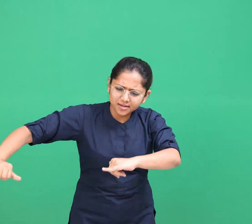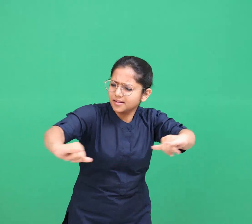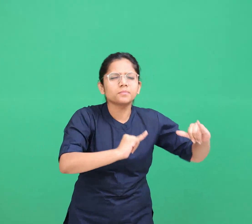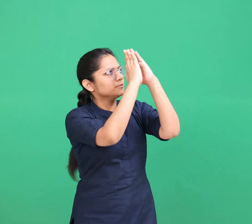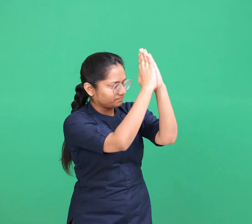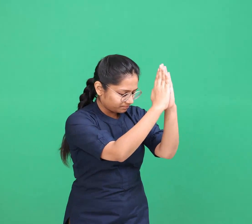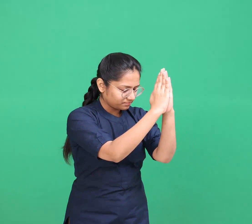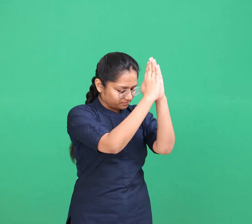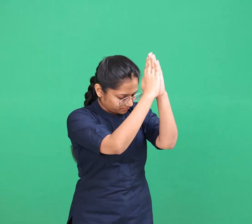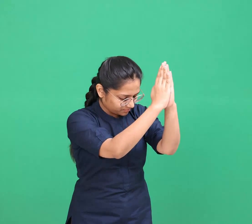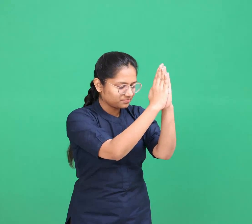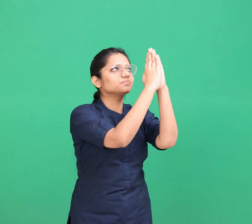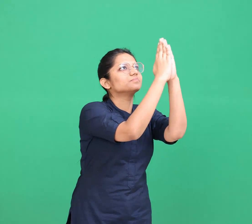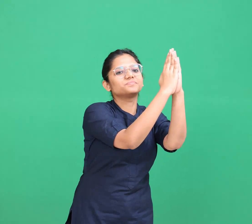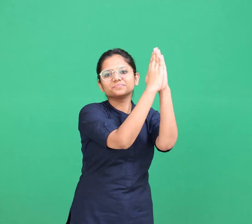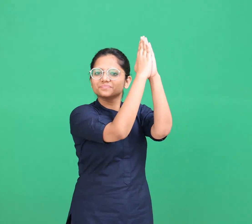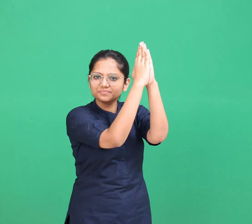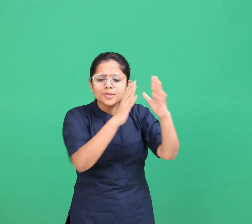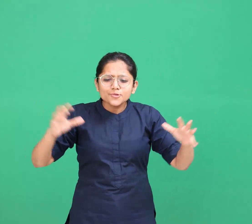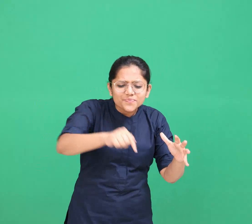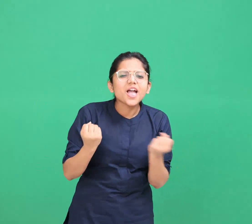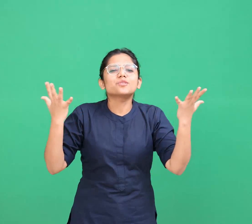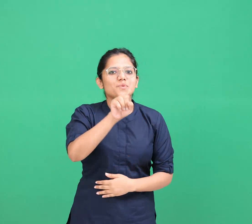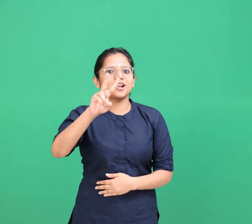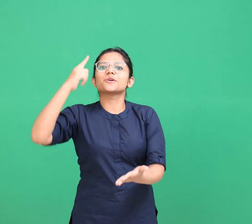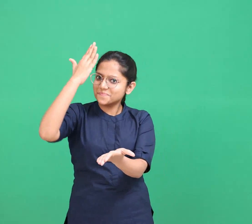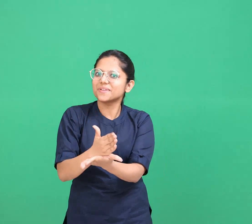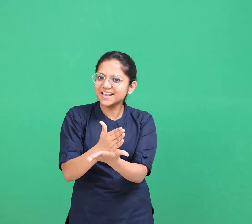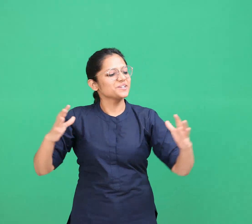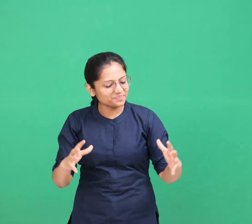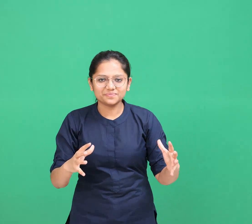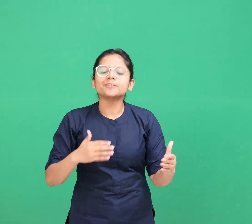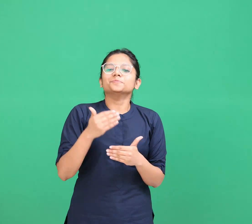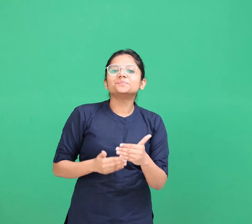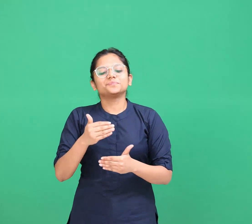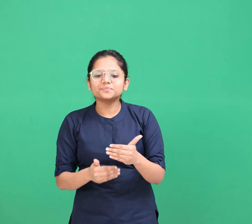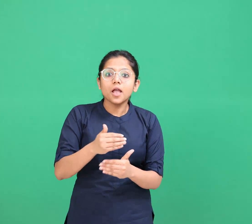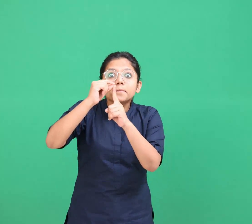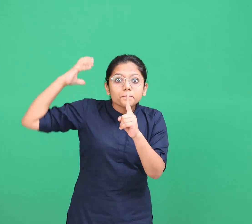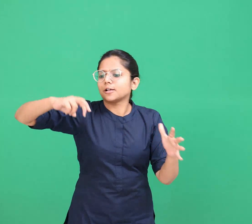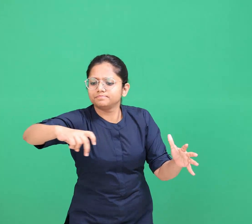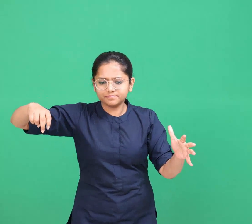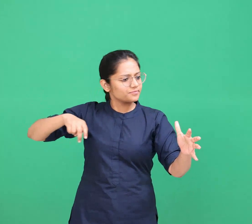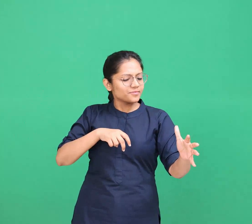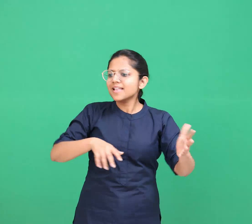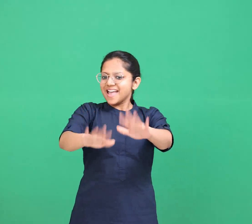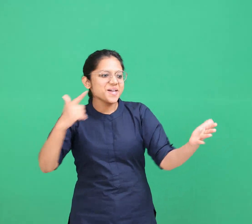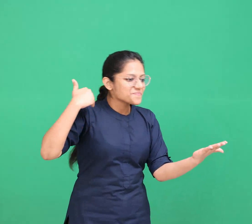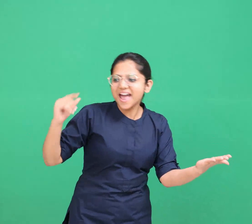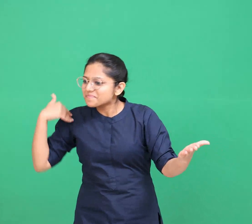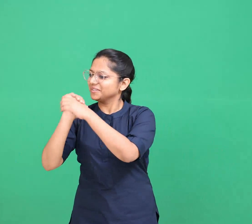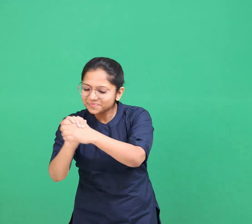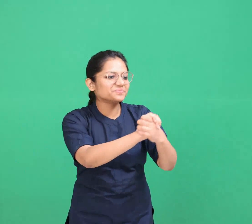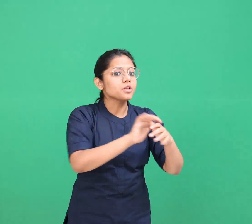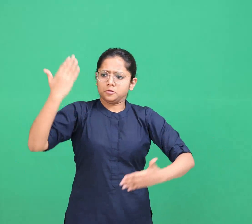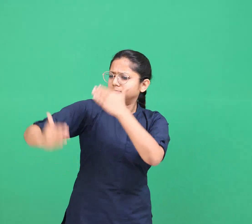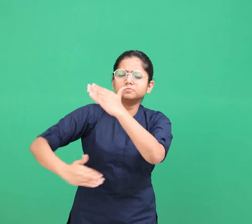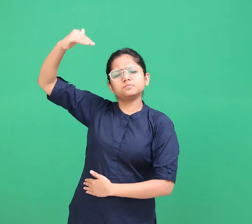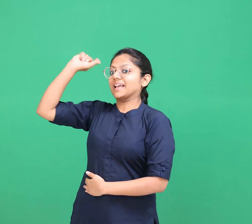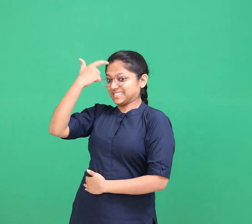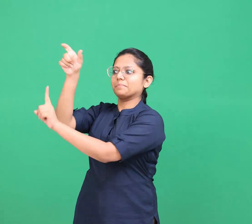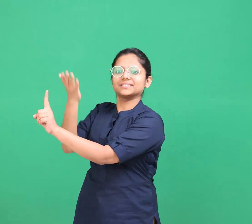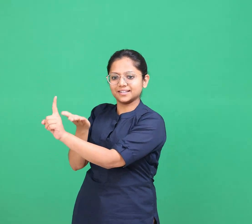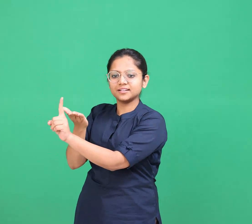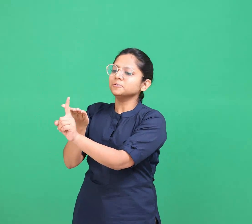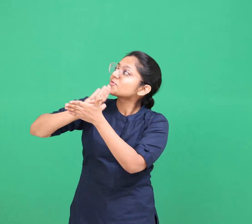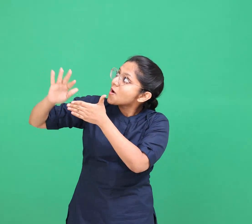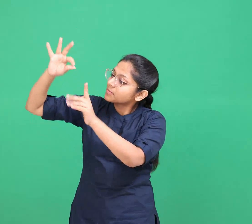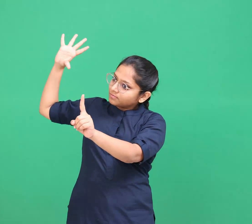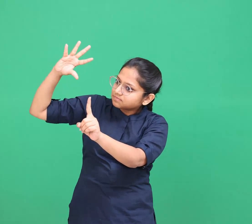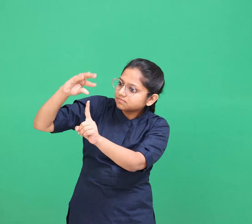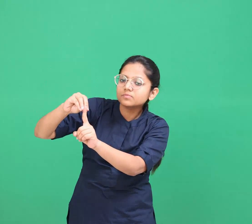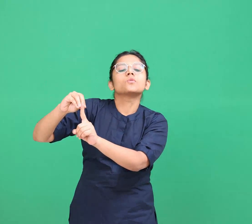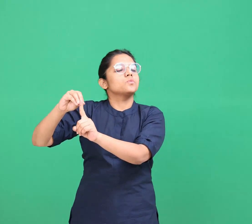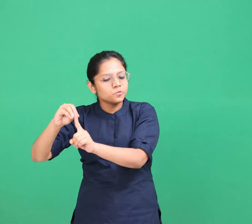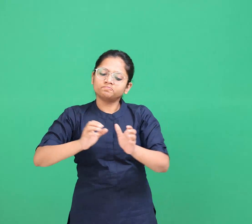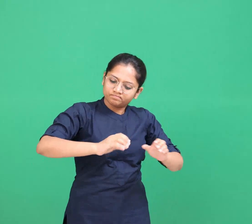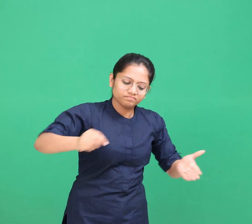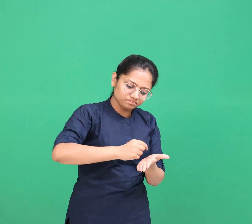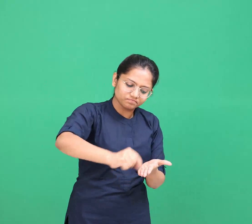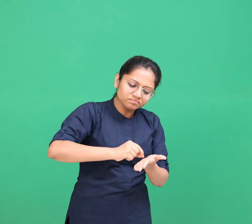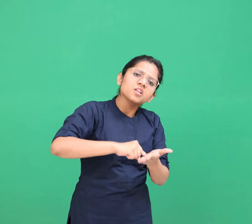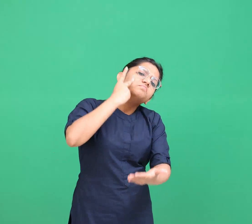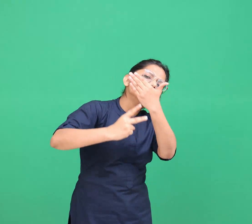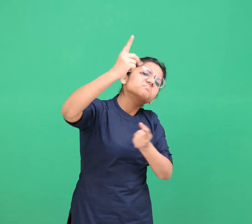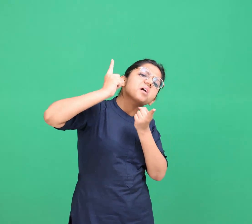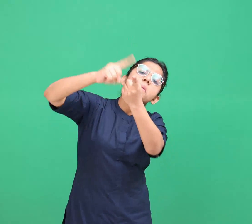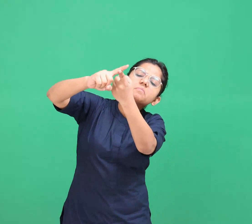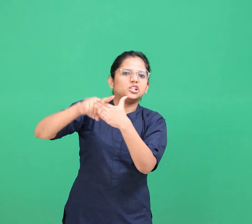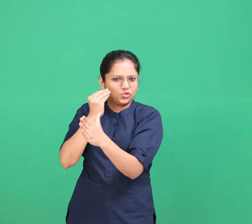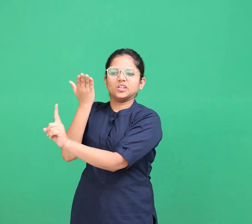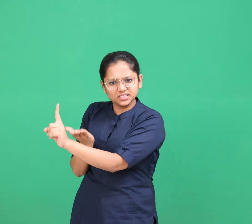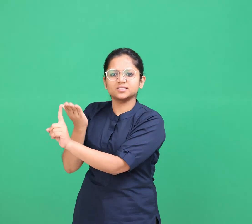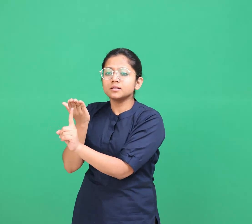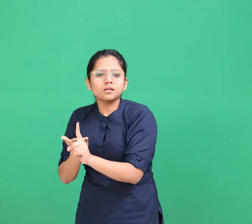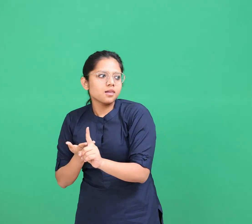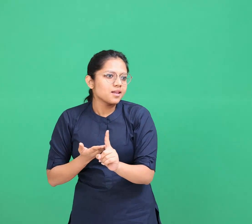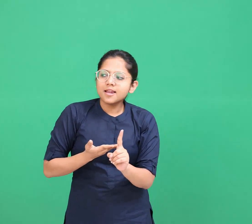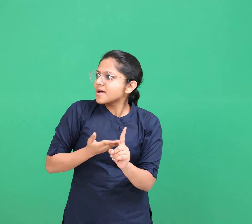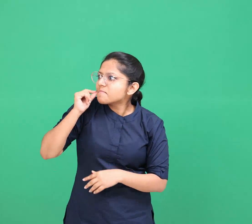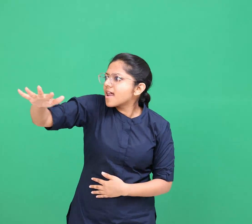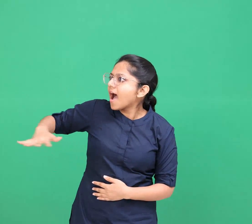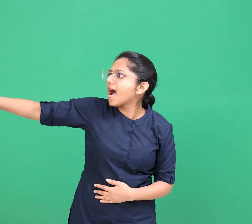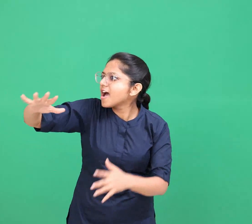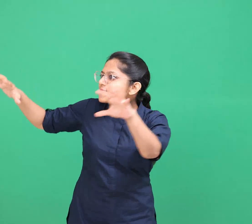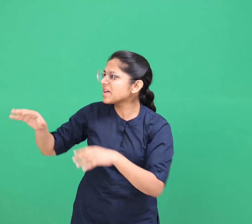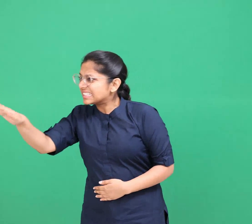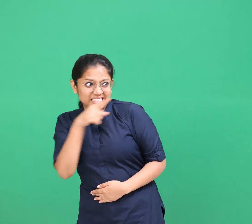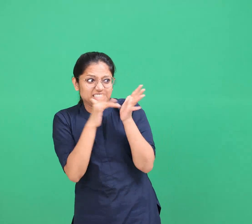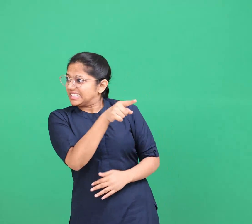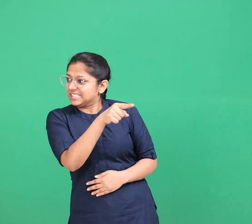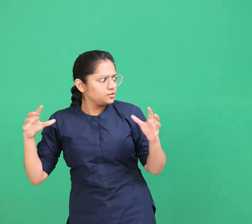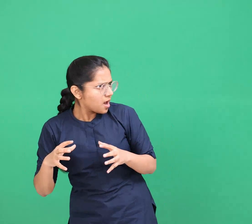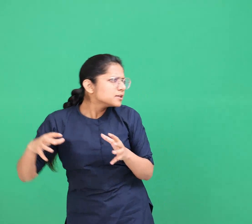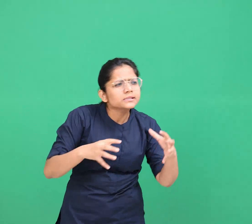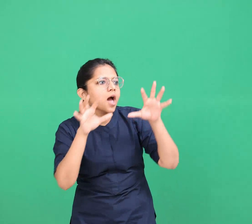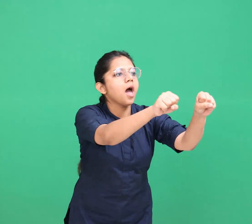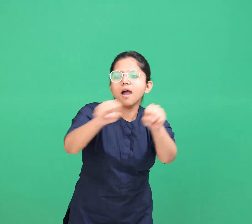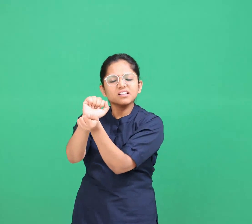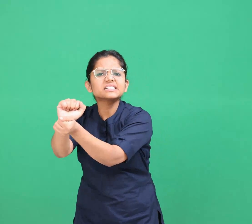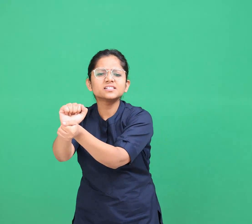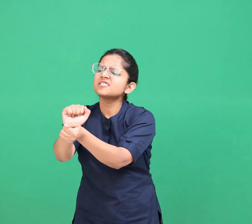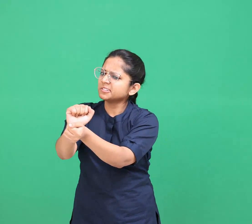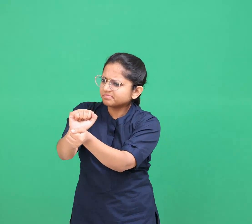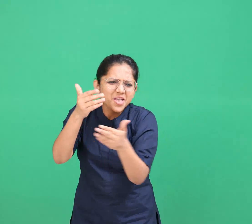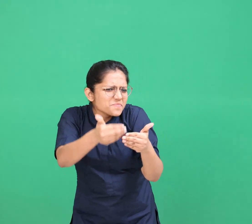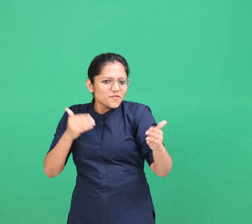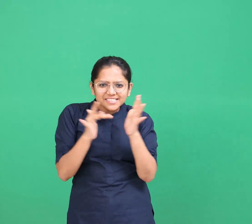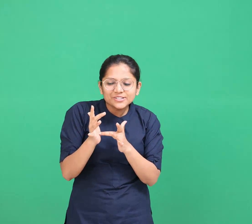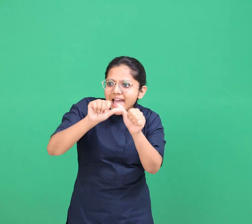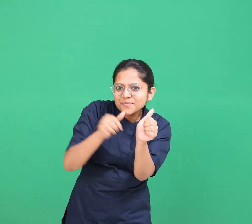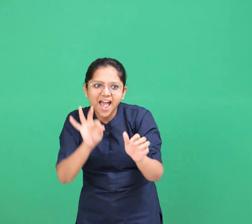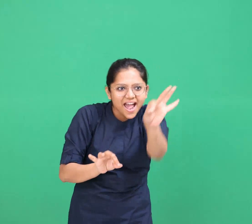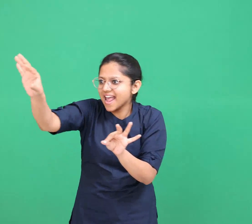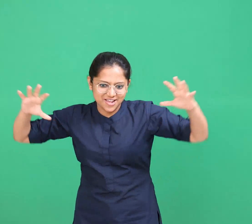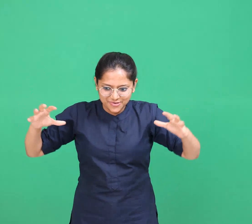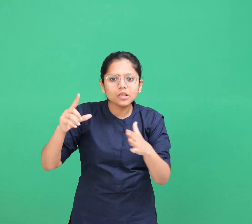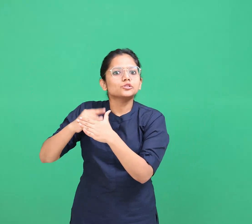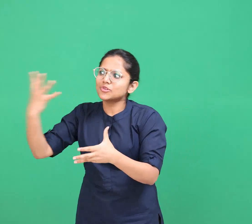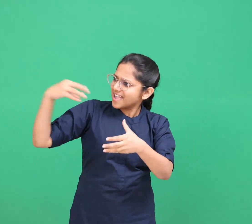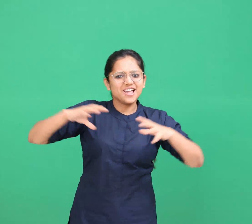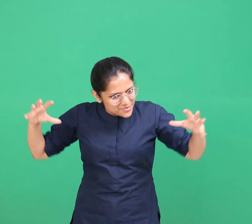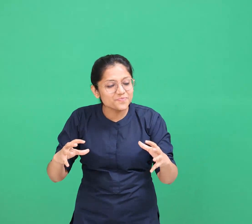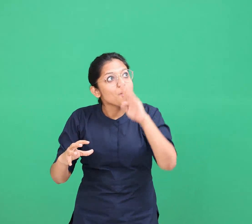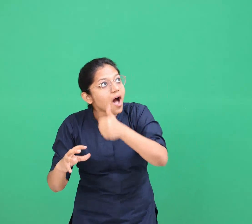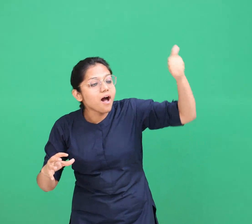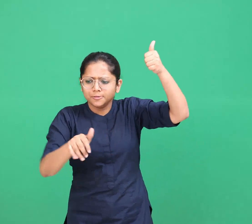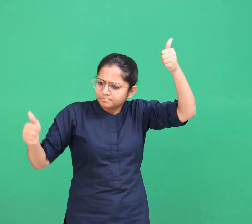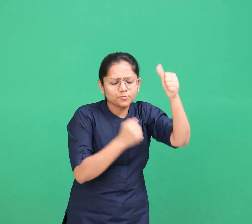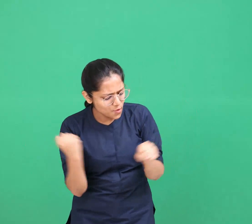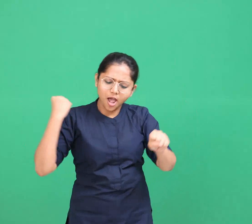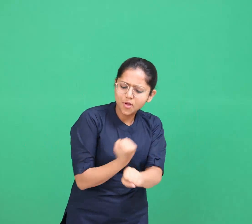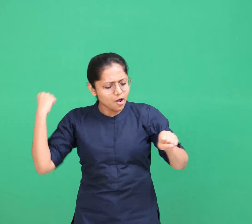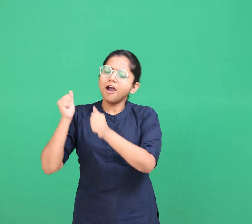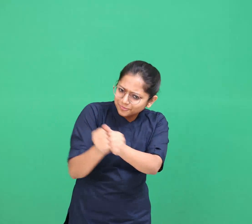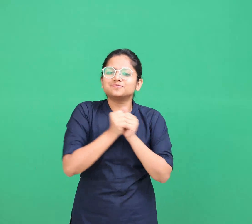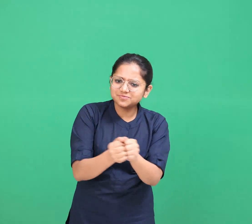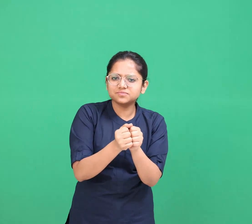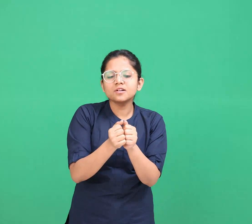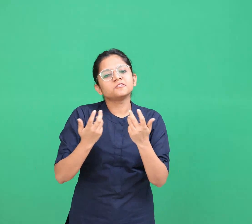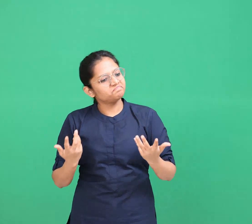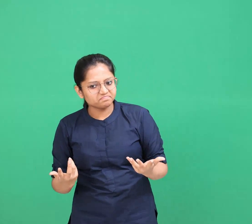In those days Peter stood up among the brothers (a gathering of about a hundred and twenty) and said, "Brothers, the Scripture had to be fulfilled which the Holy Spirit foretold through the mouth of David concerning Judas, who became a guide for those who arrested Jesus.